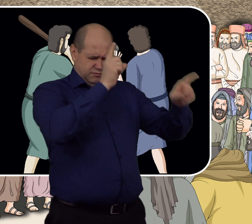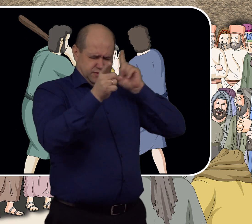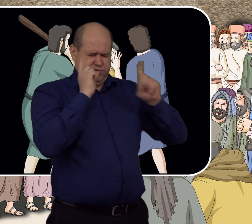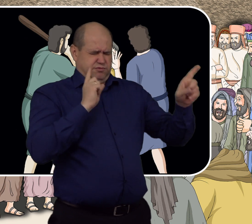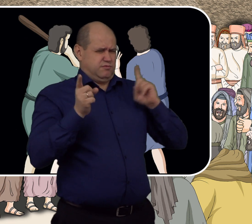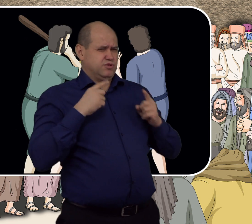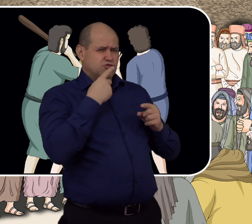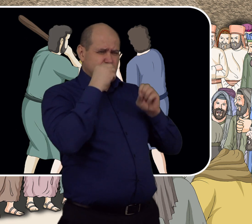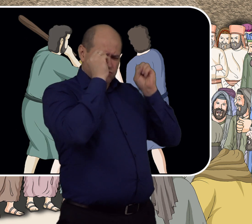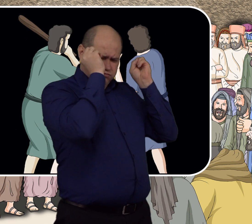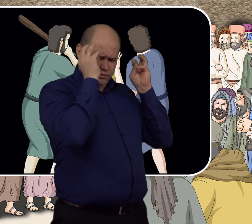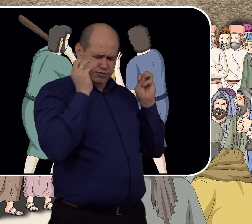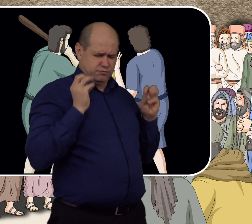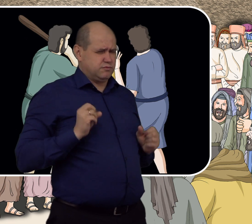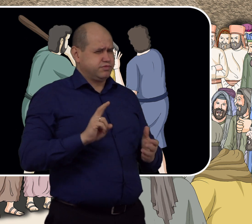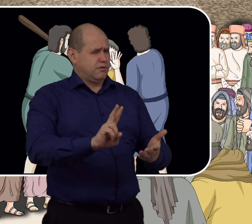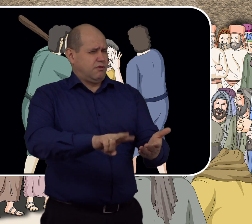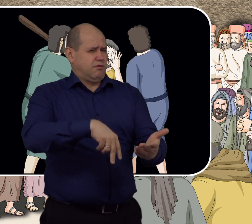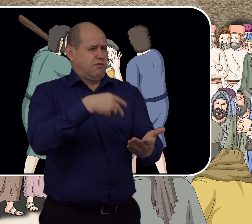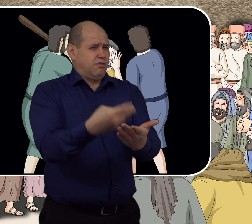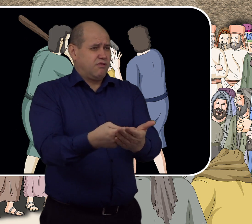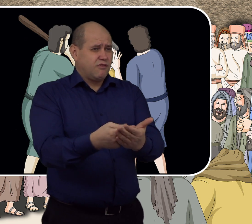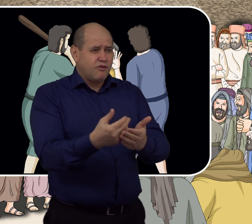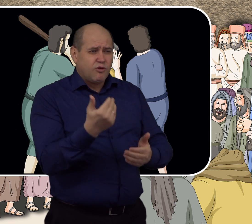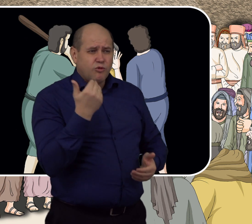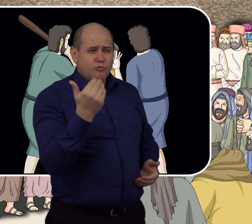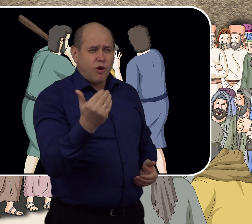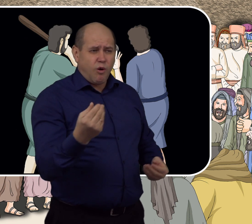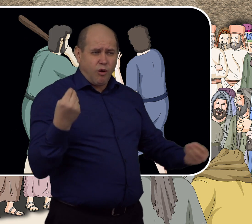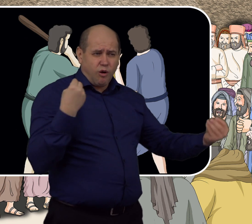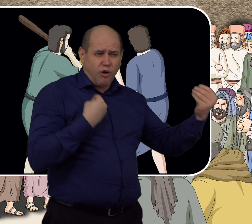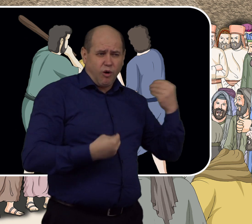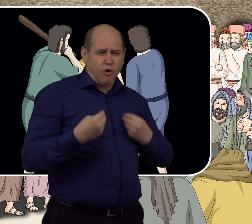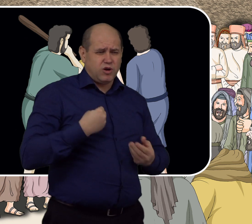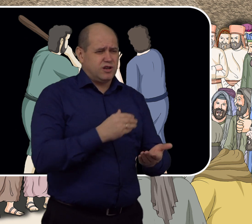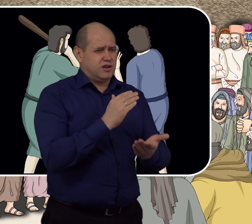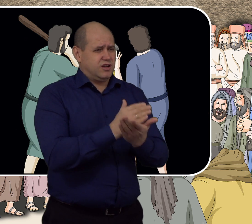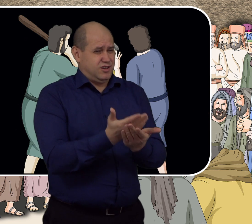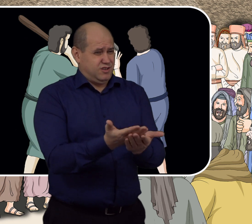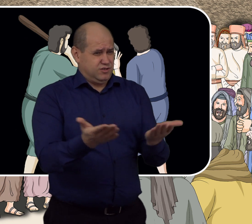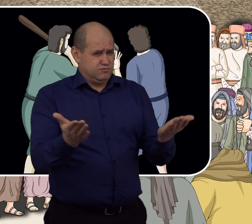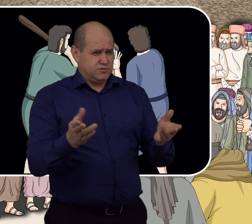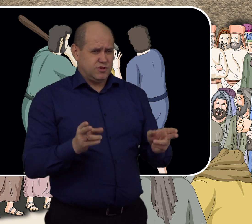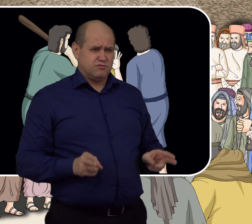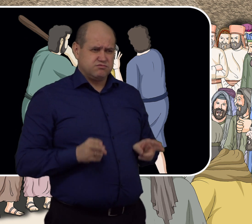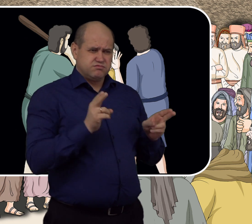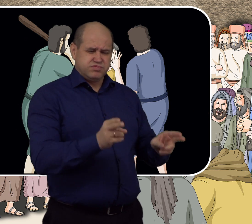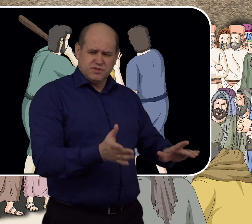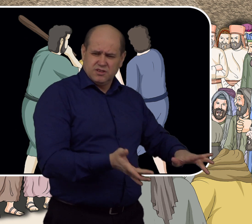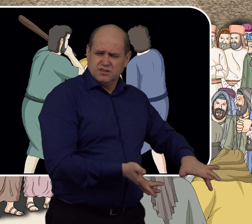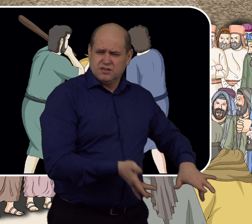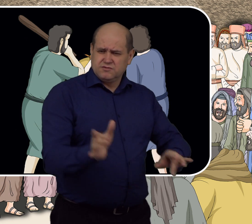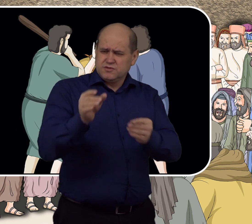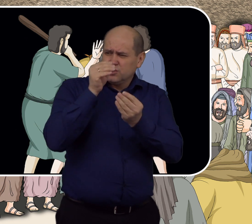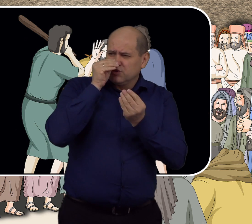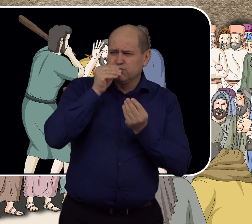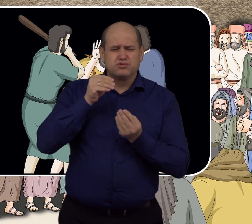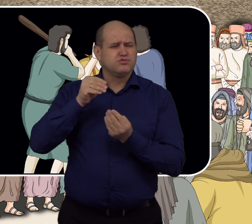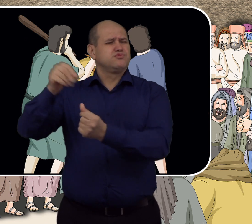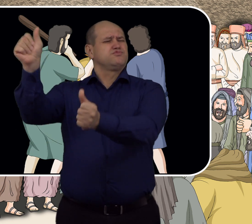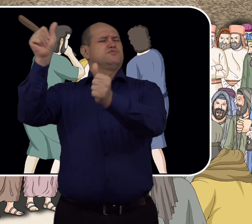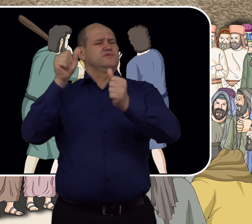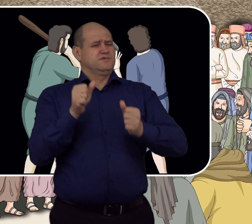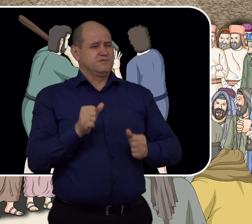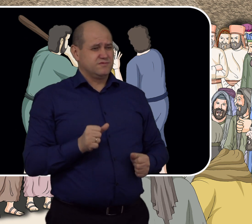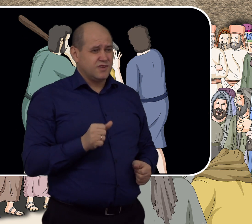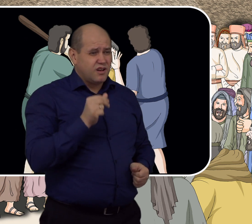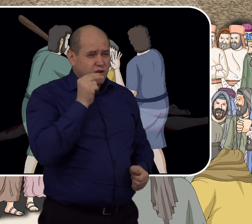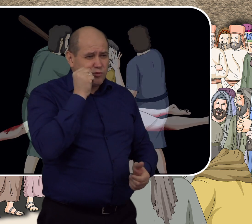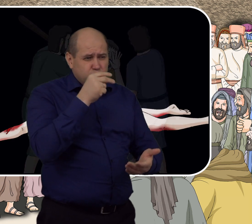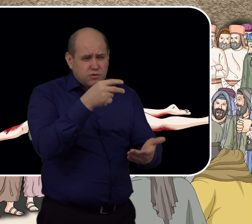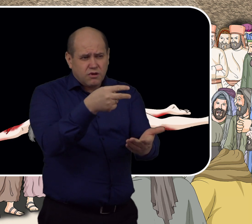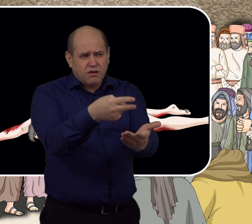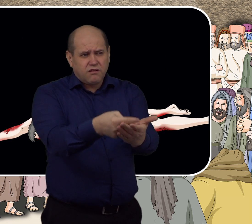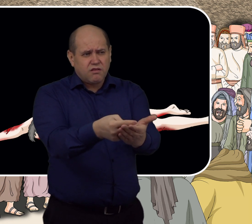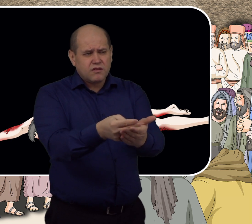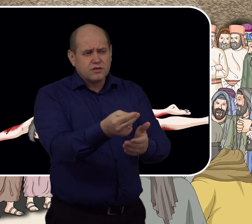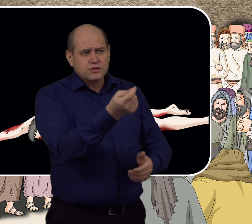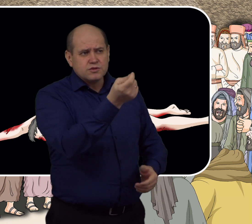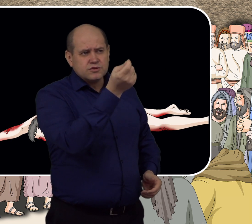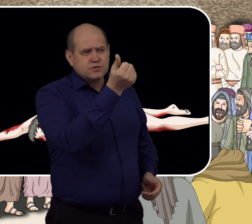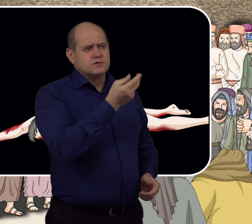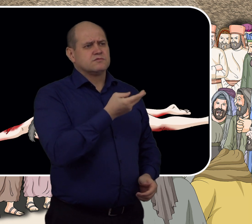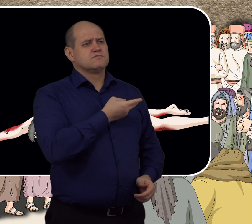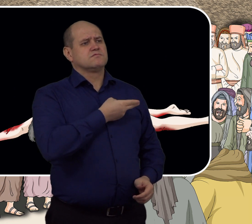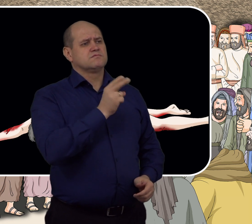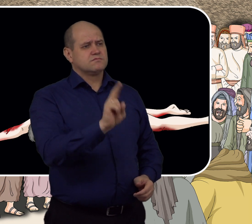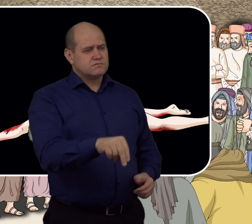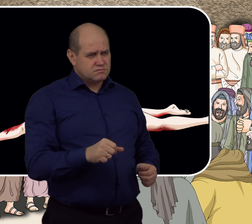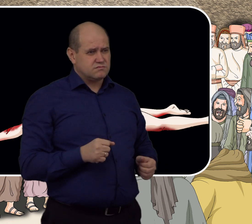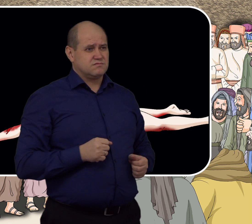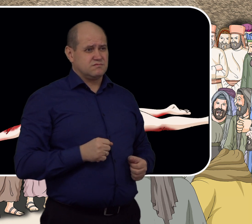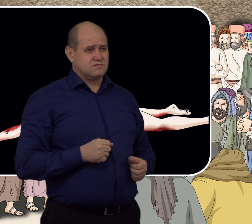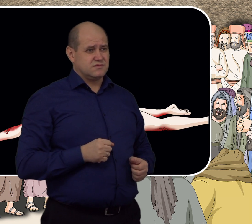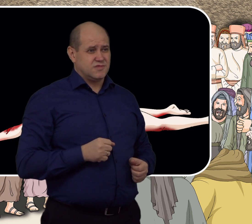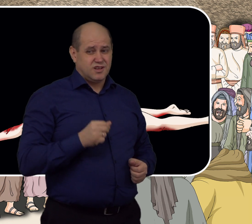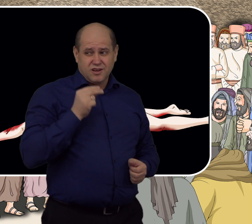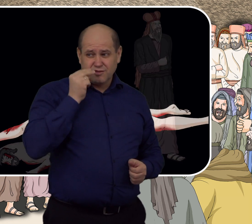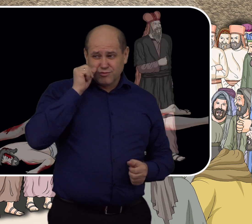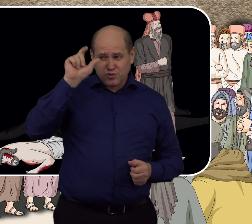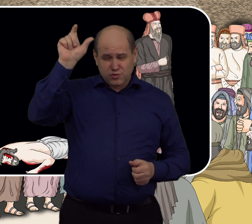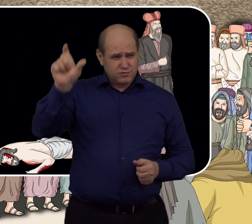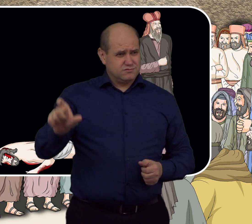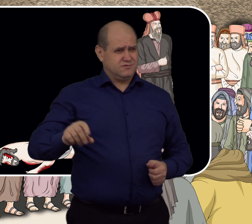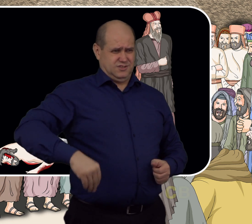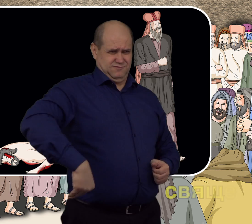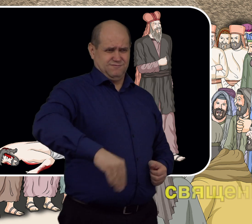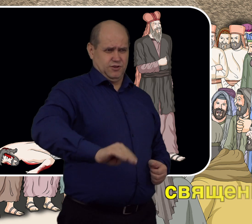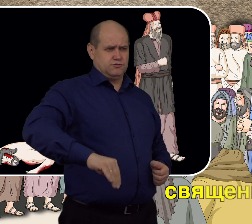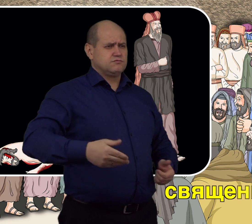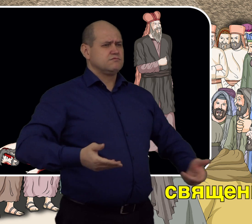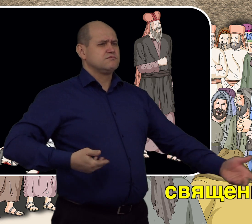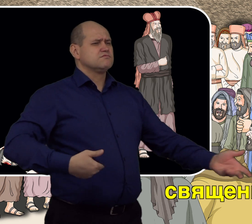They stripped him, beat him, and went away, leaving him half dead.